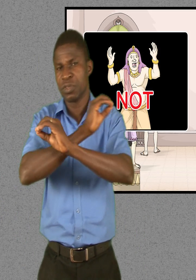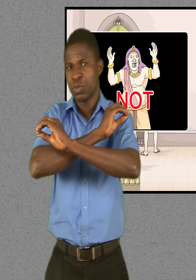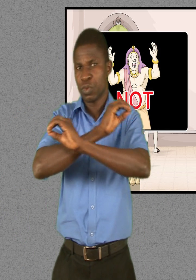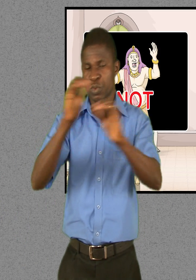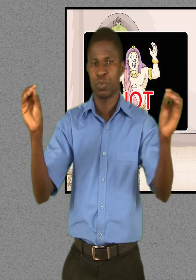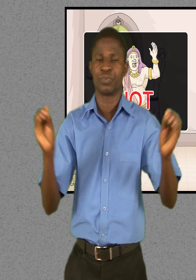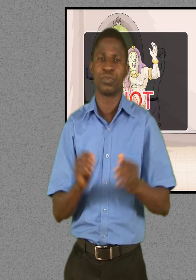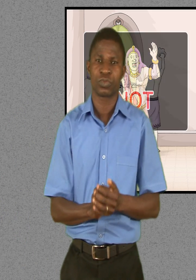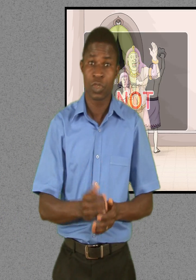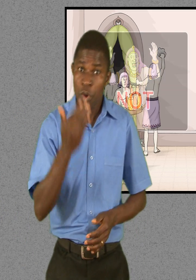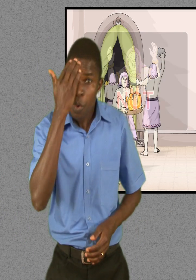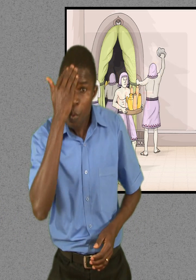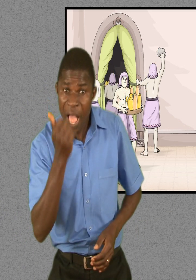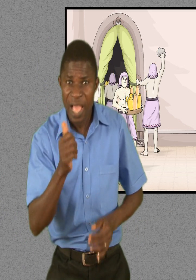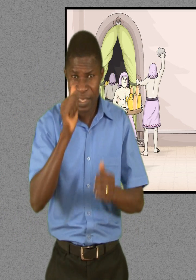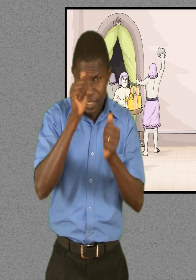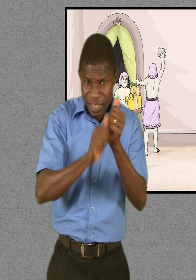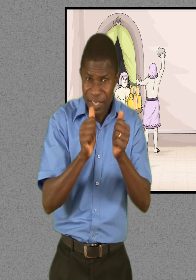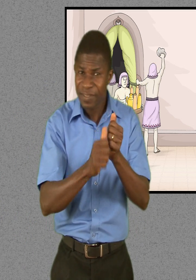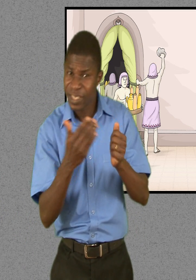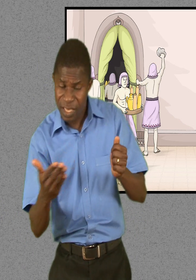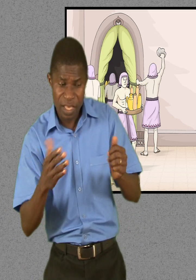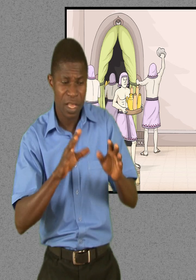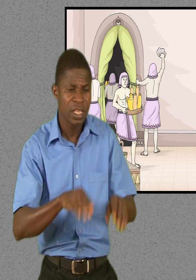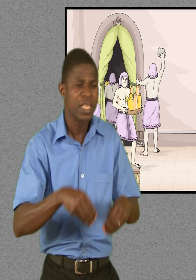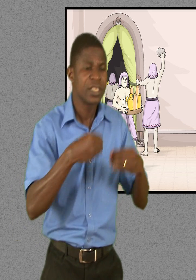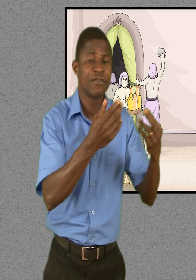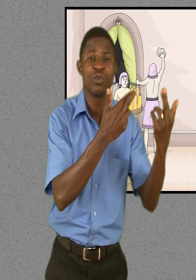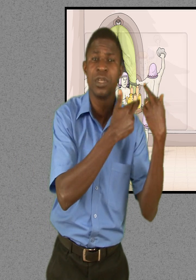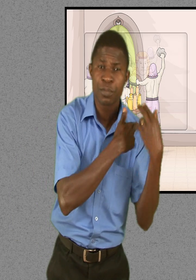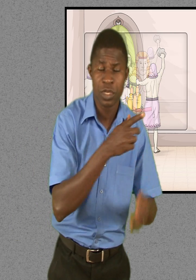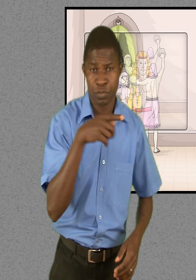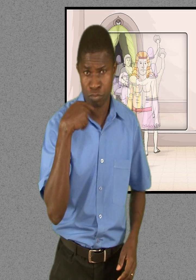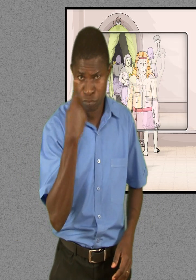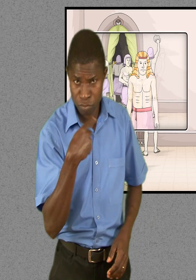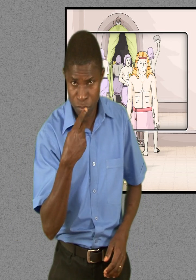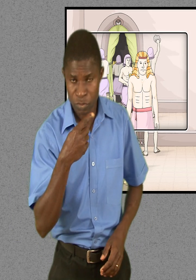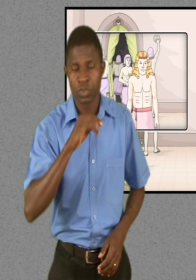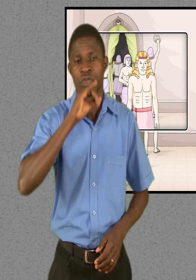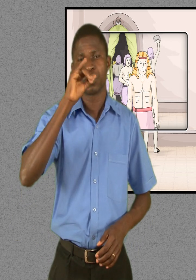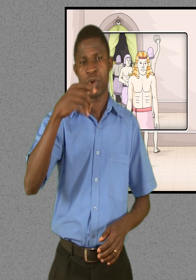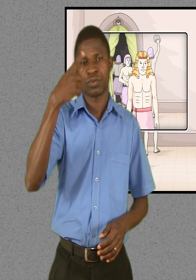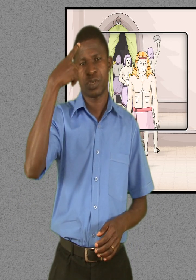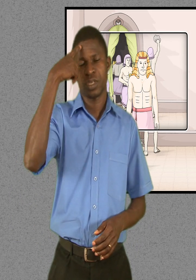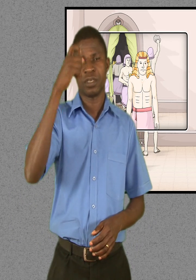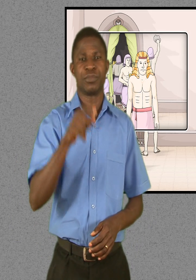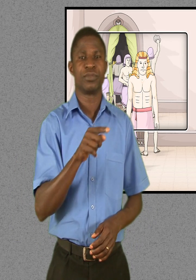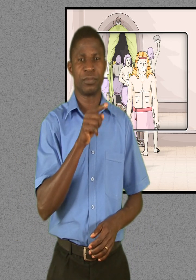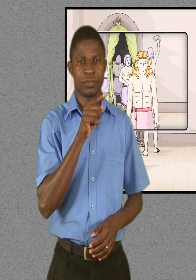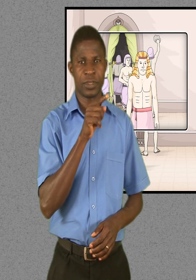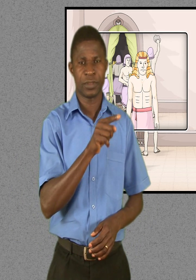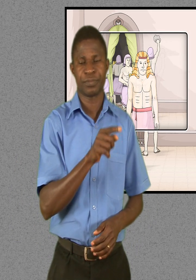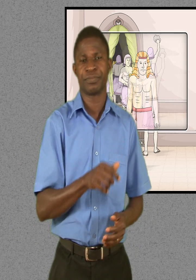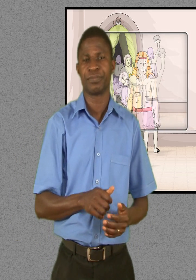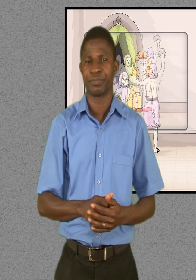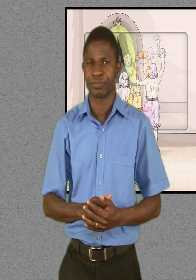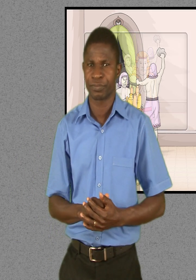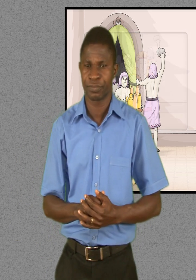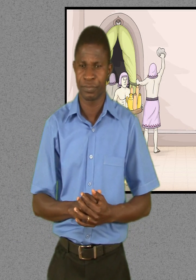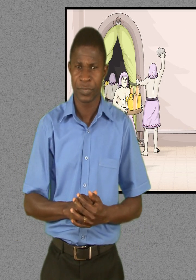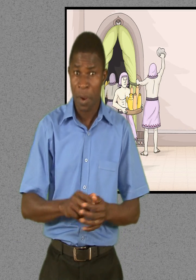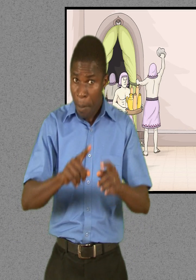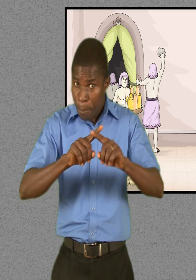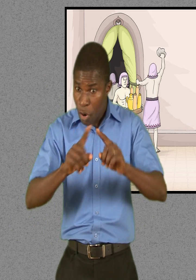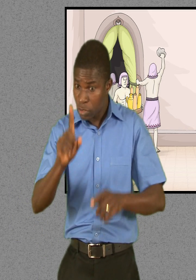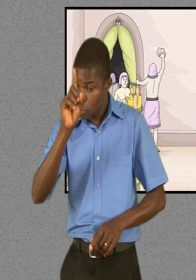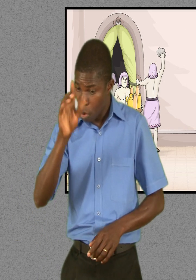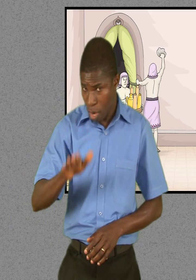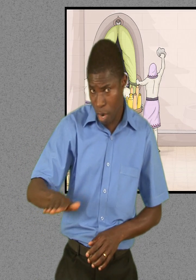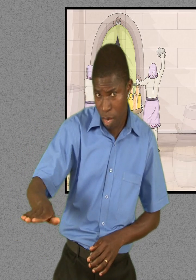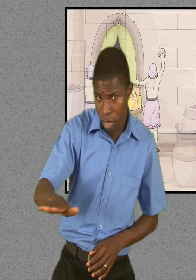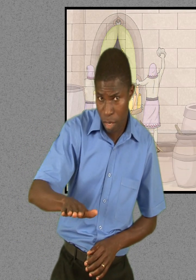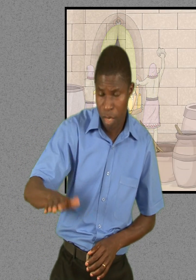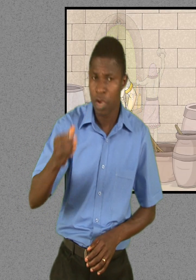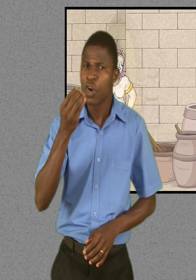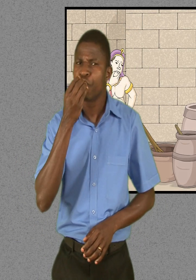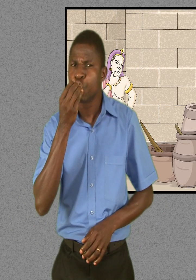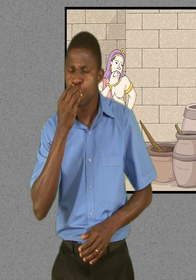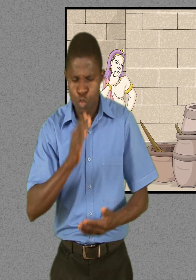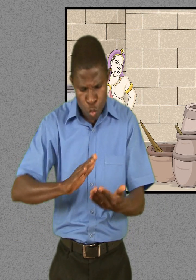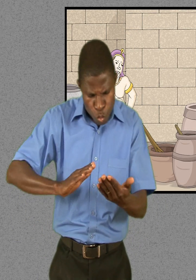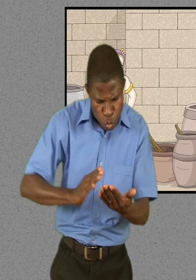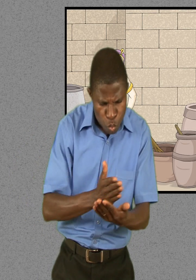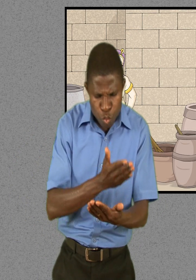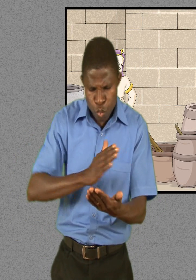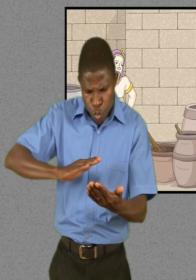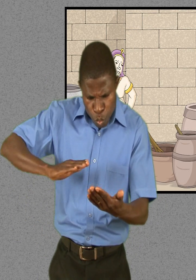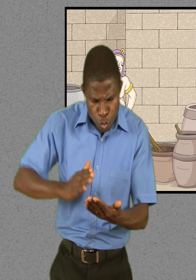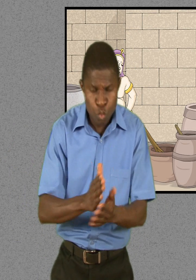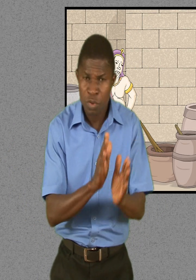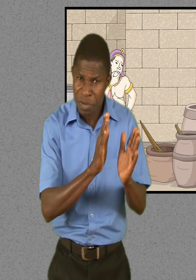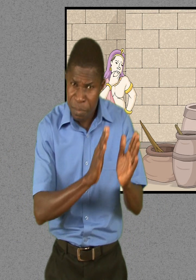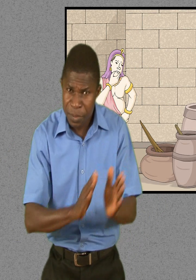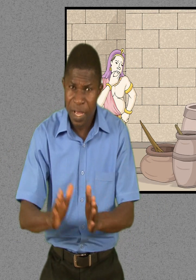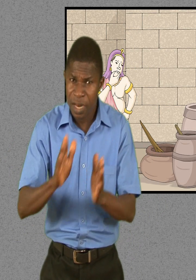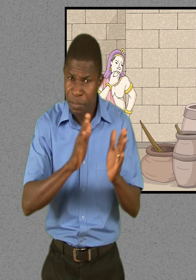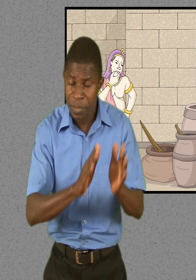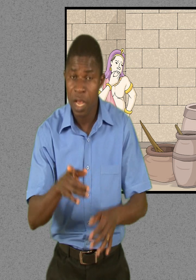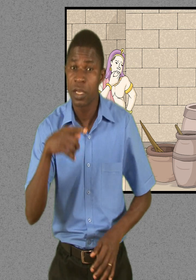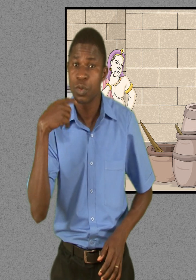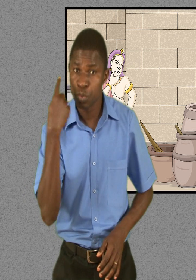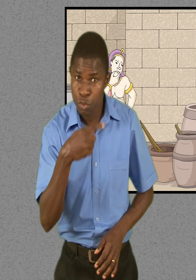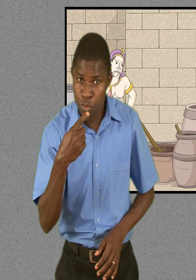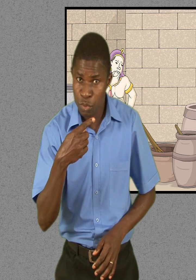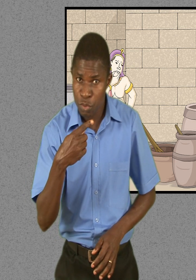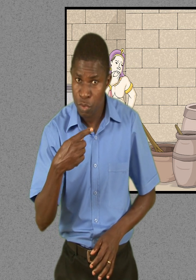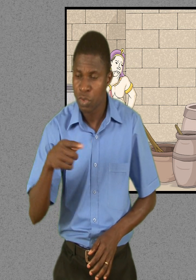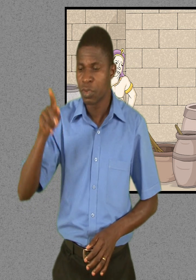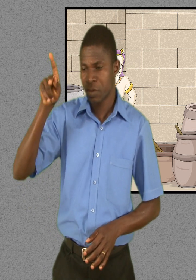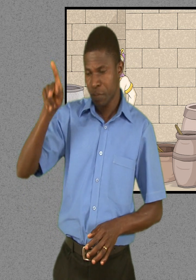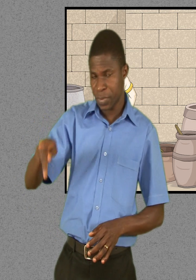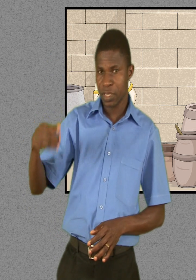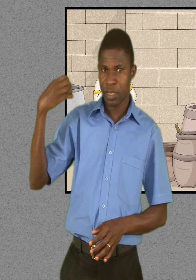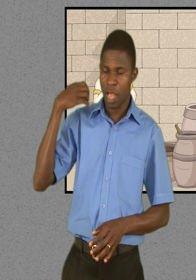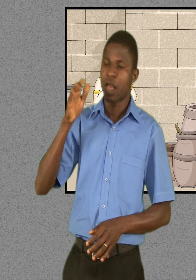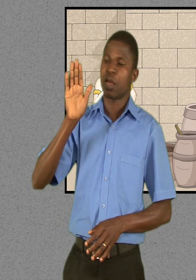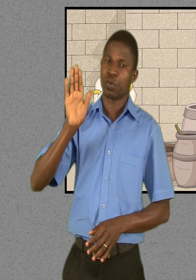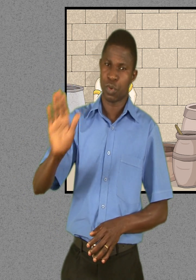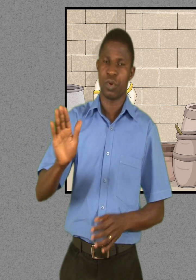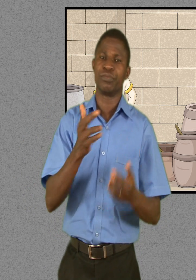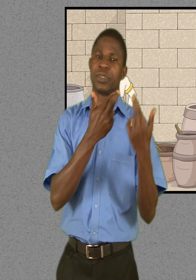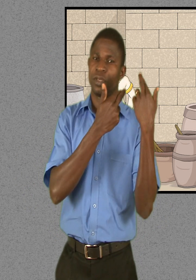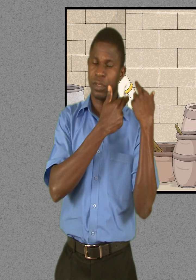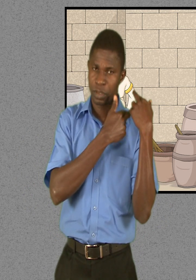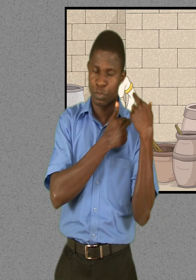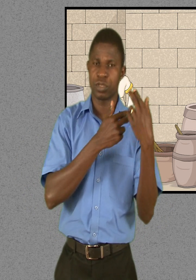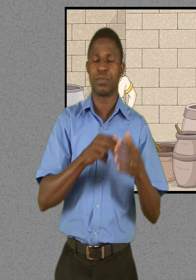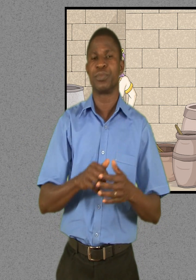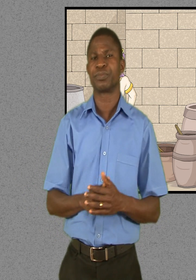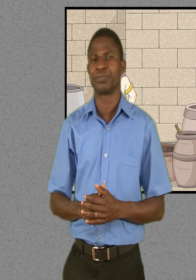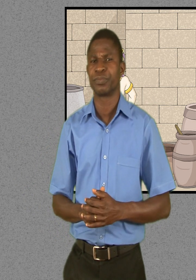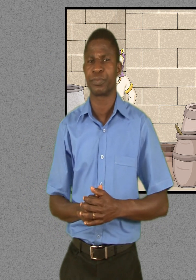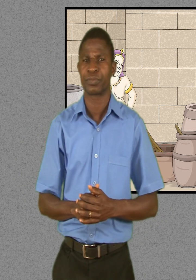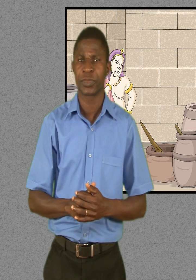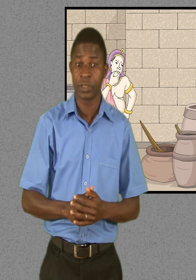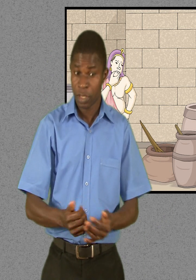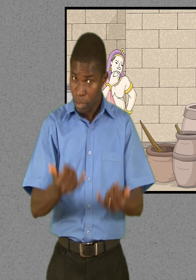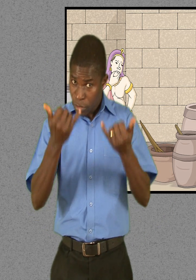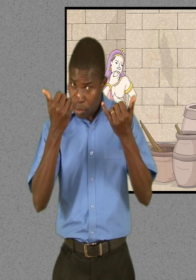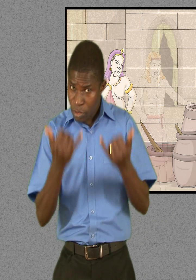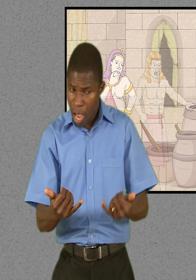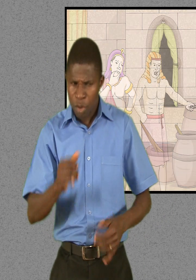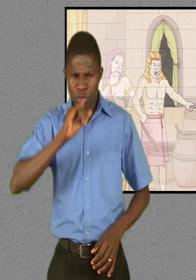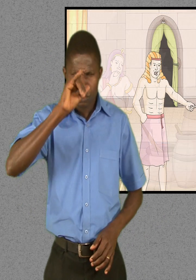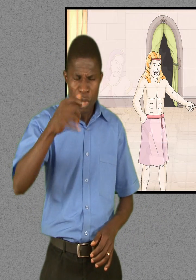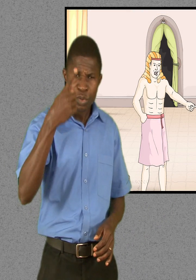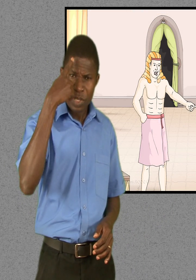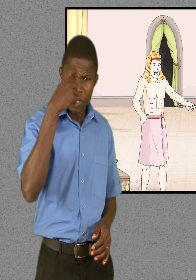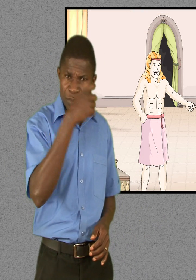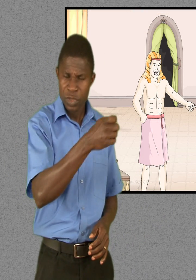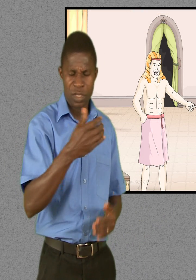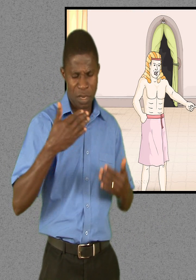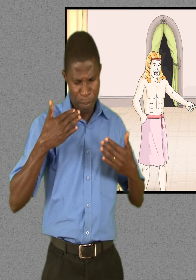he did not concern himself with anything except the food he ate.